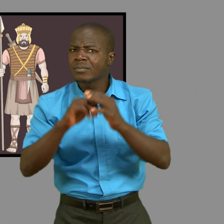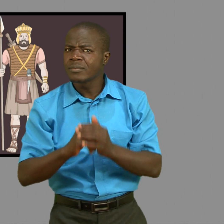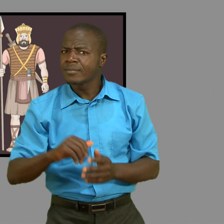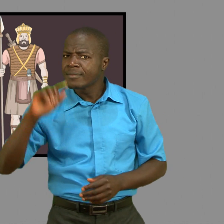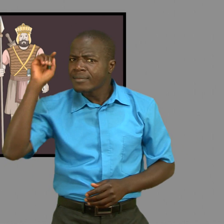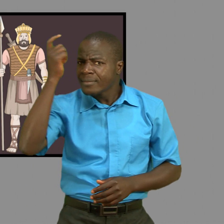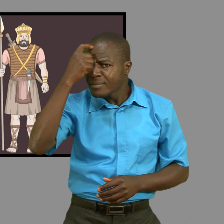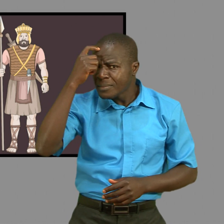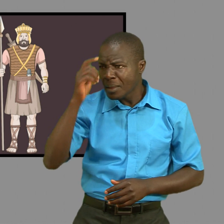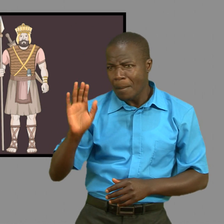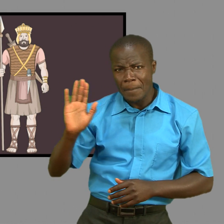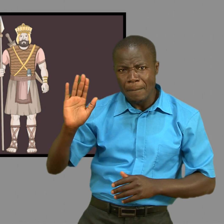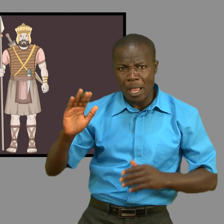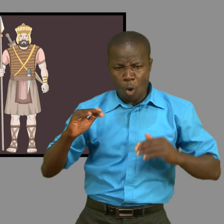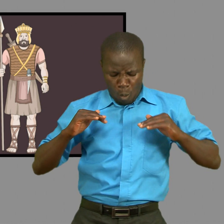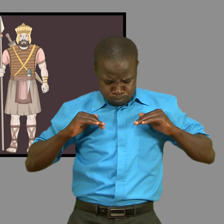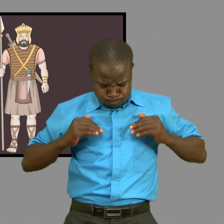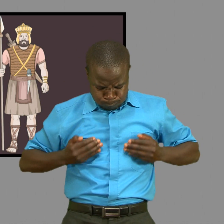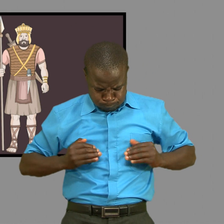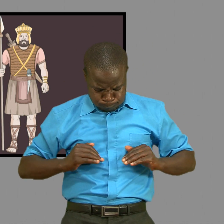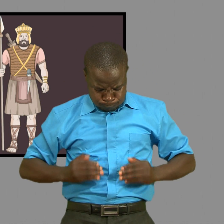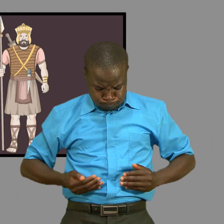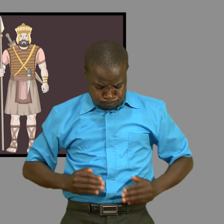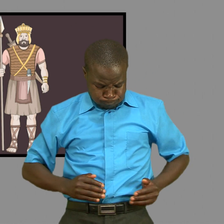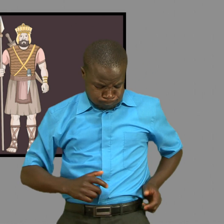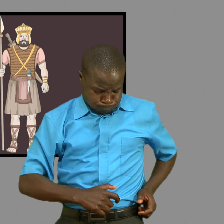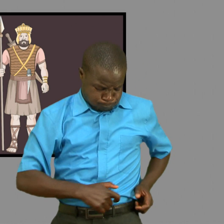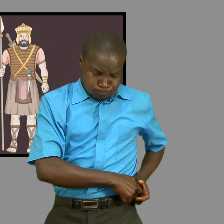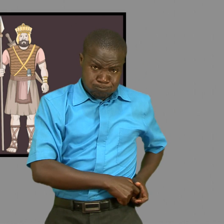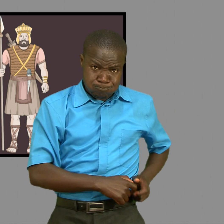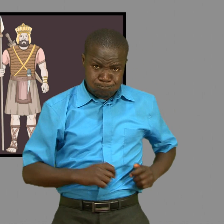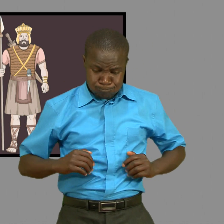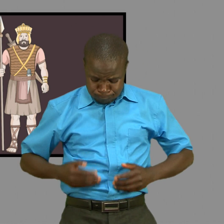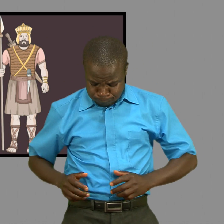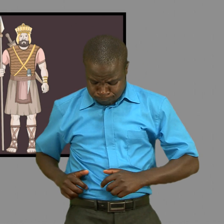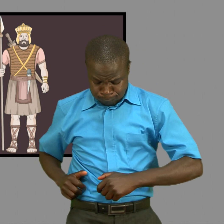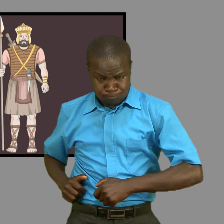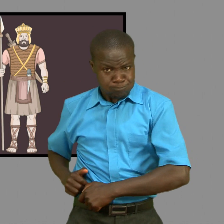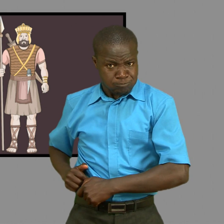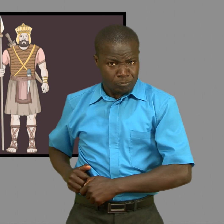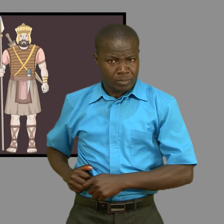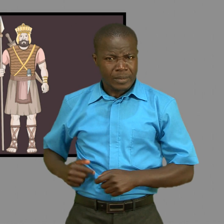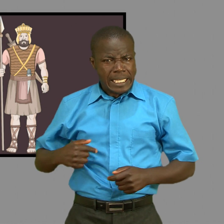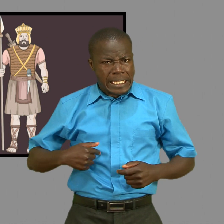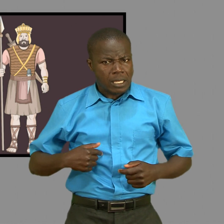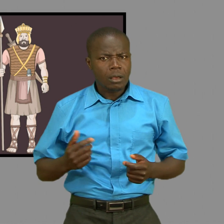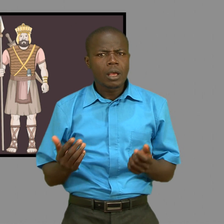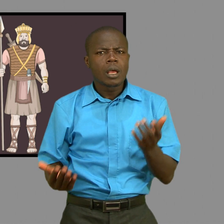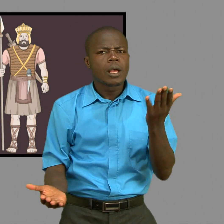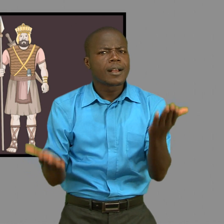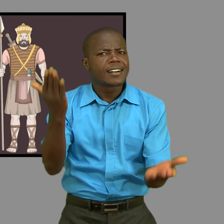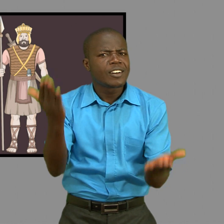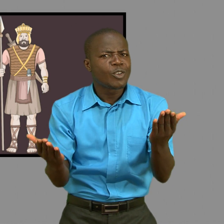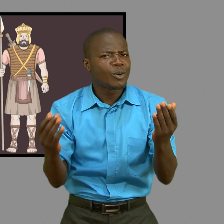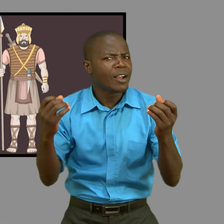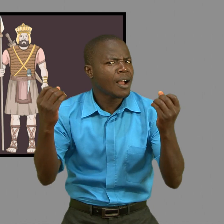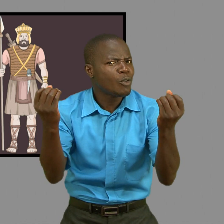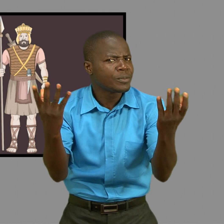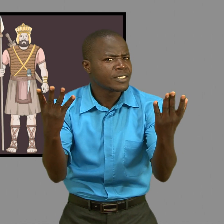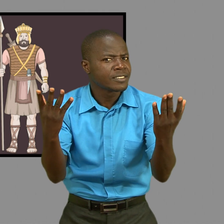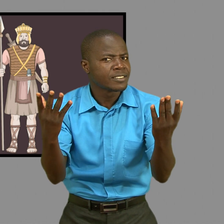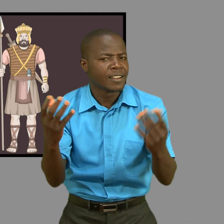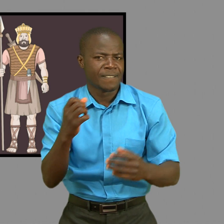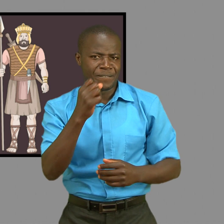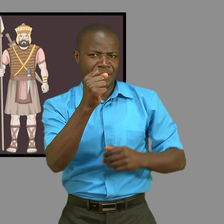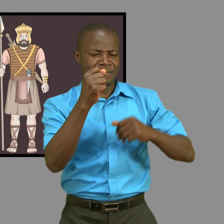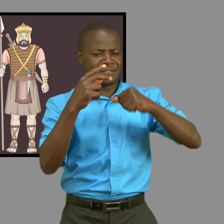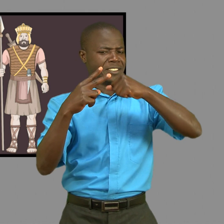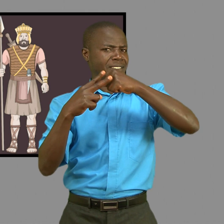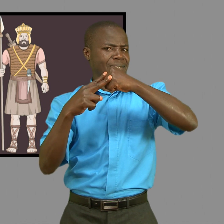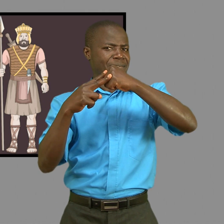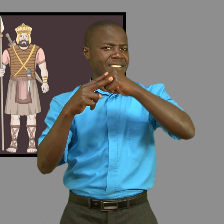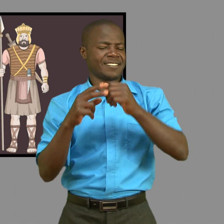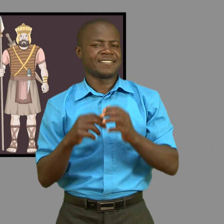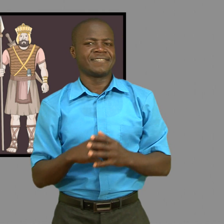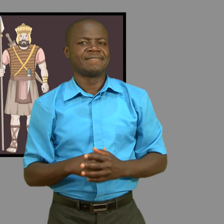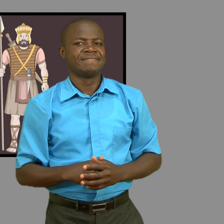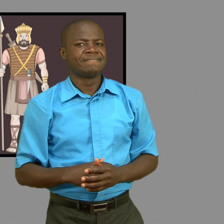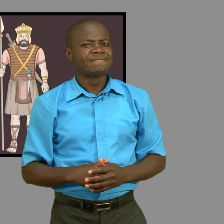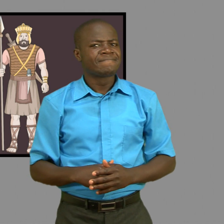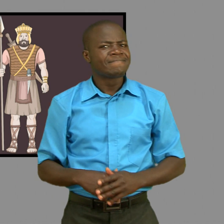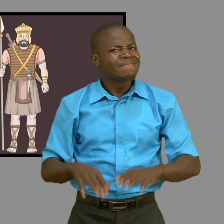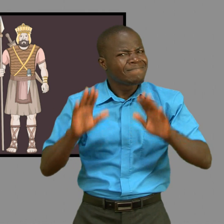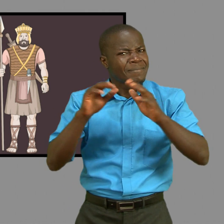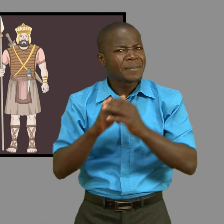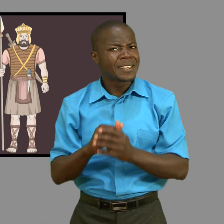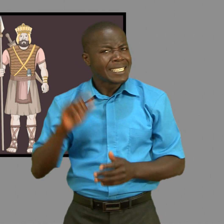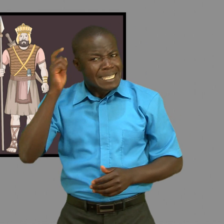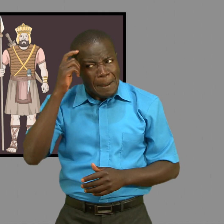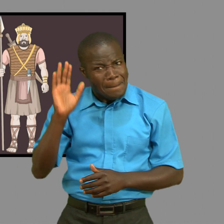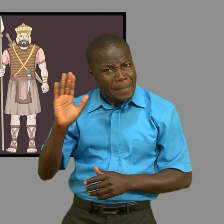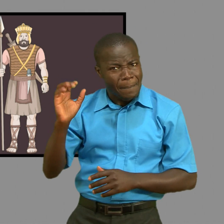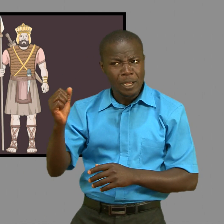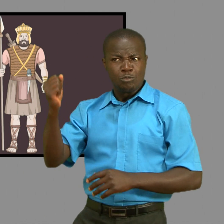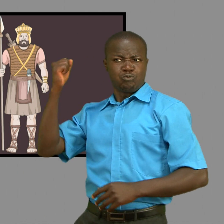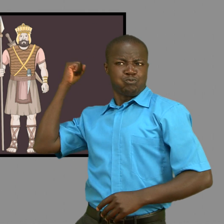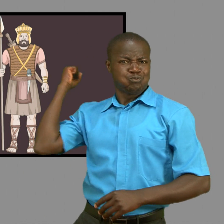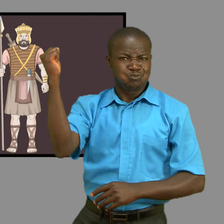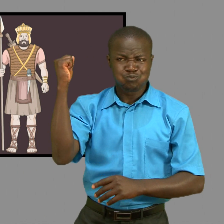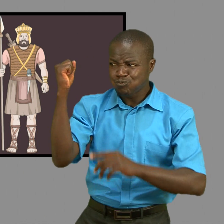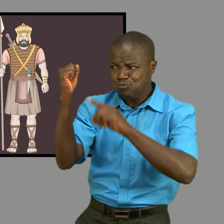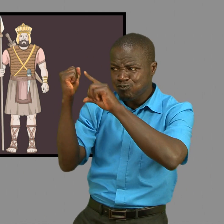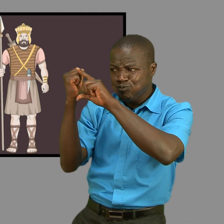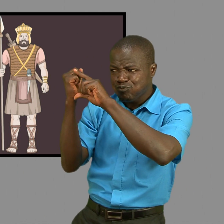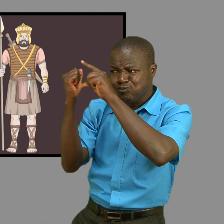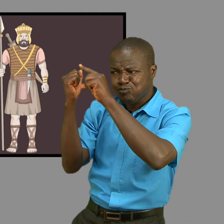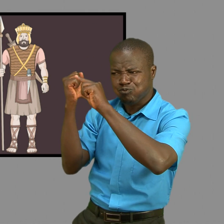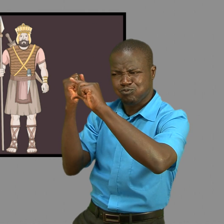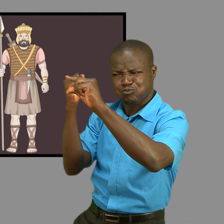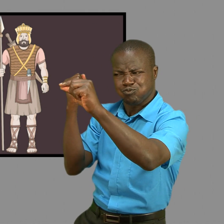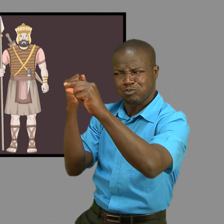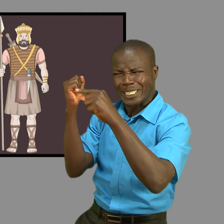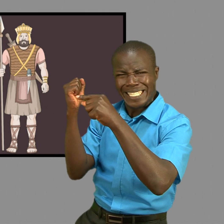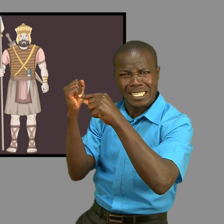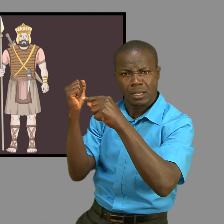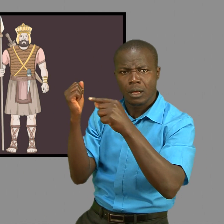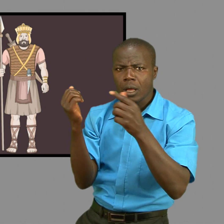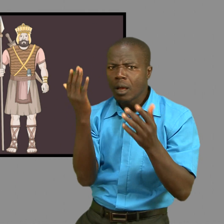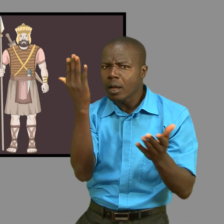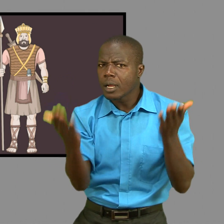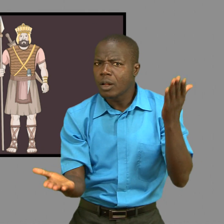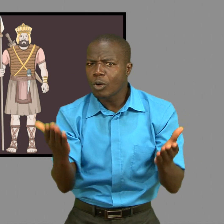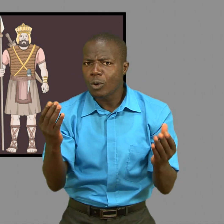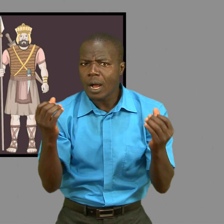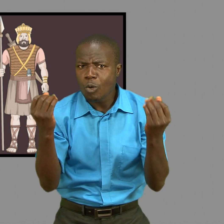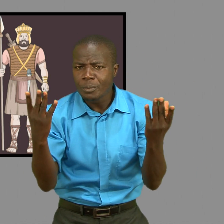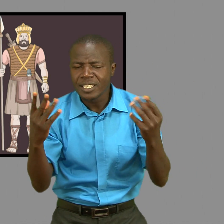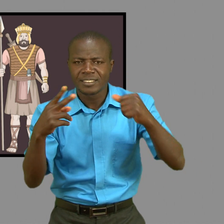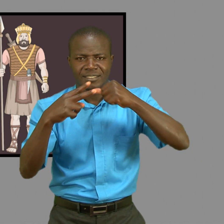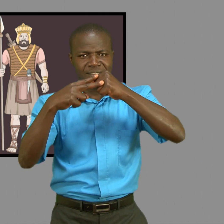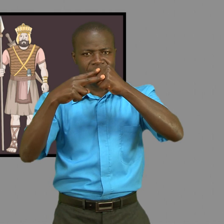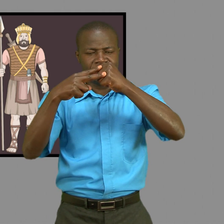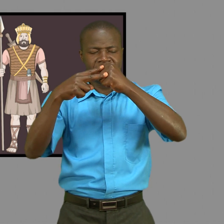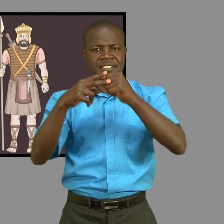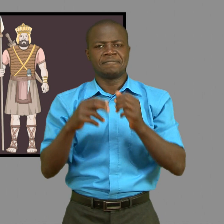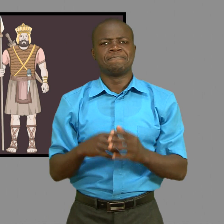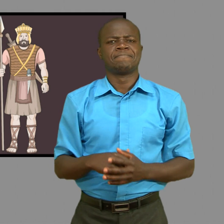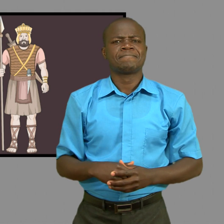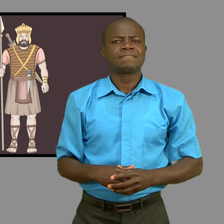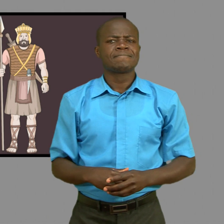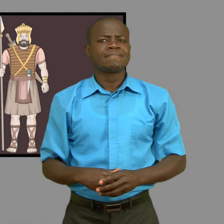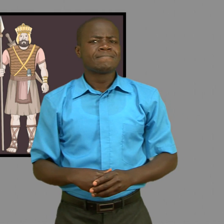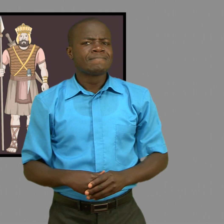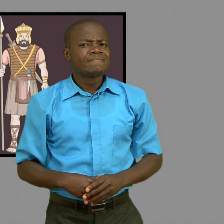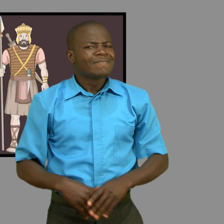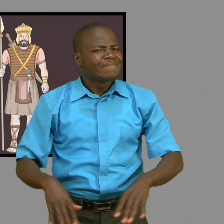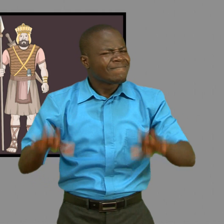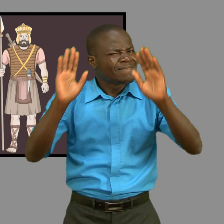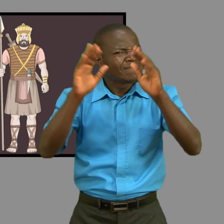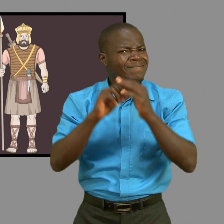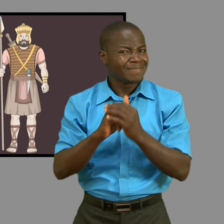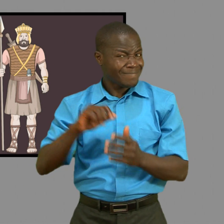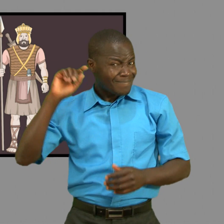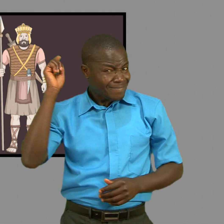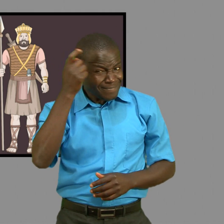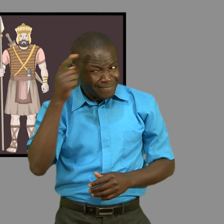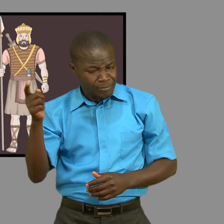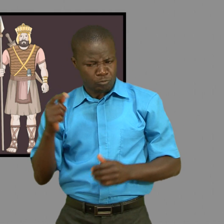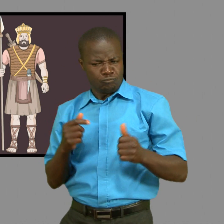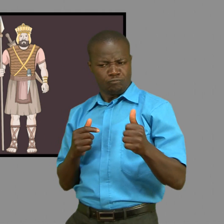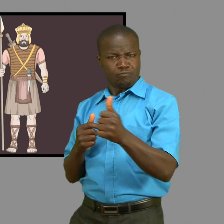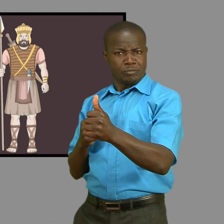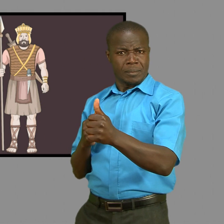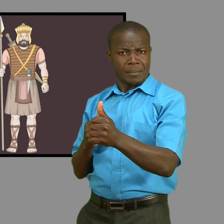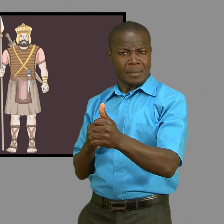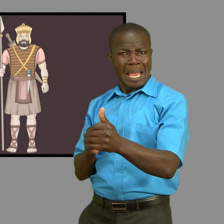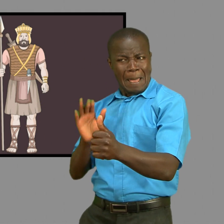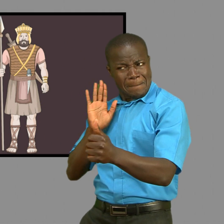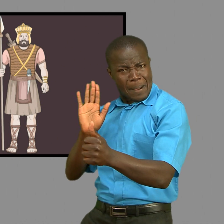The shaft of his spear was like a weaver’s beam, and its iron point weighed six hundred shekels.